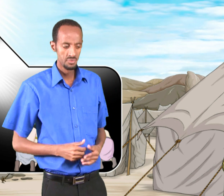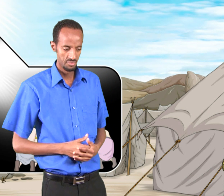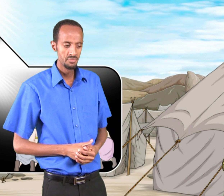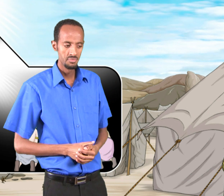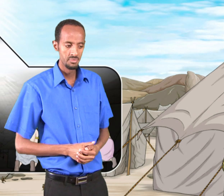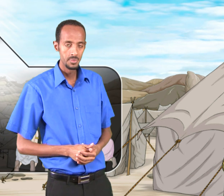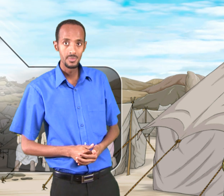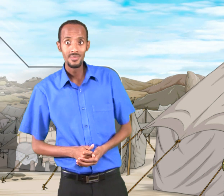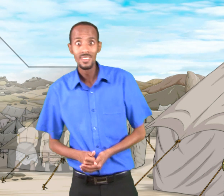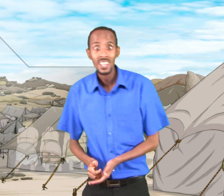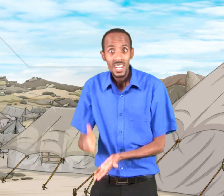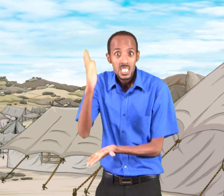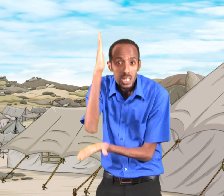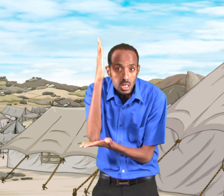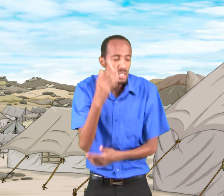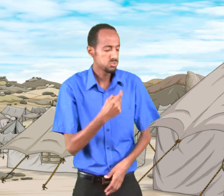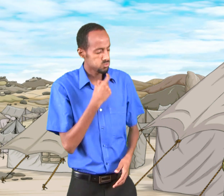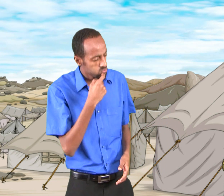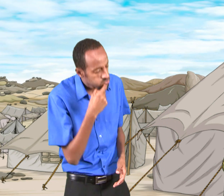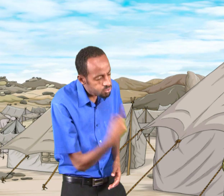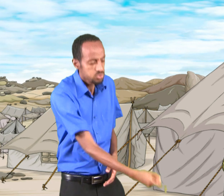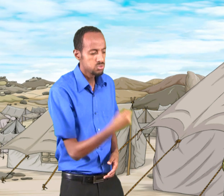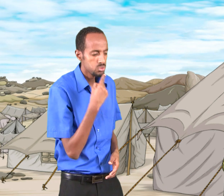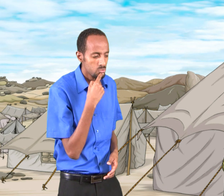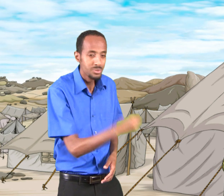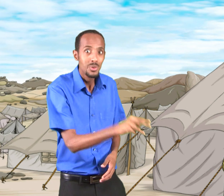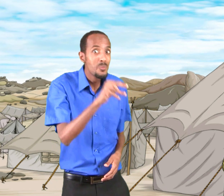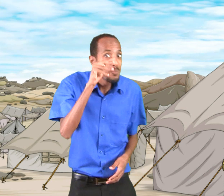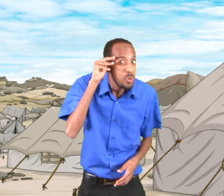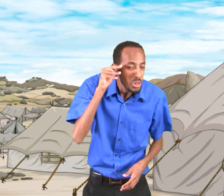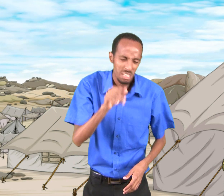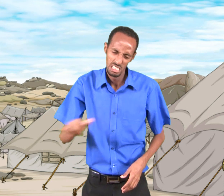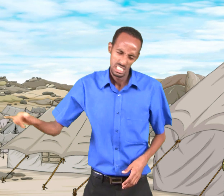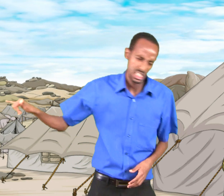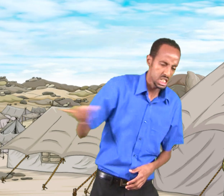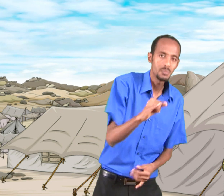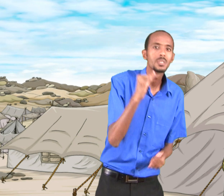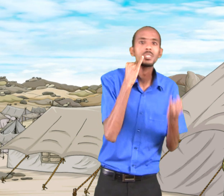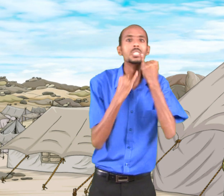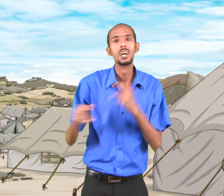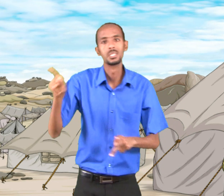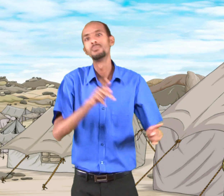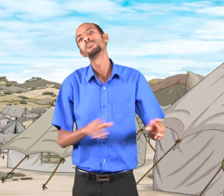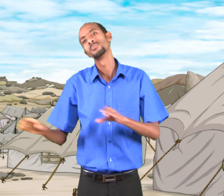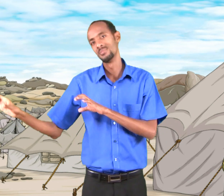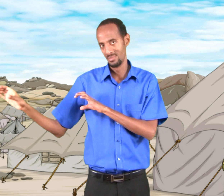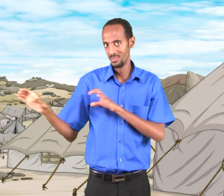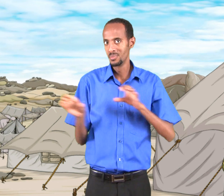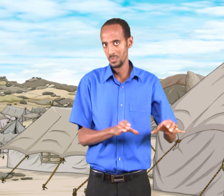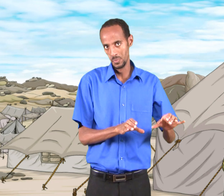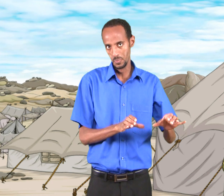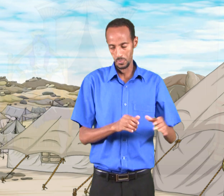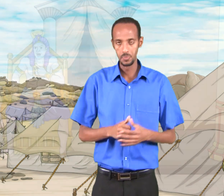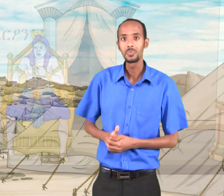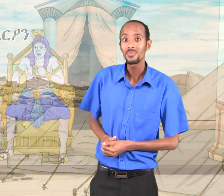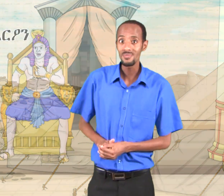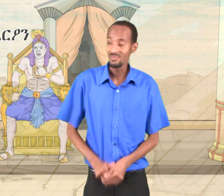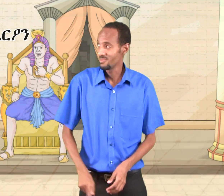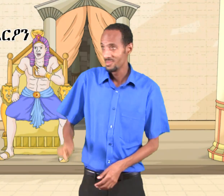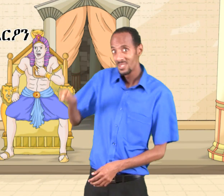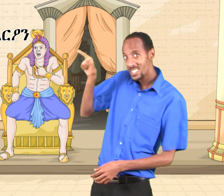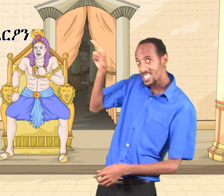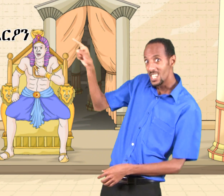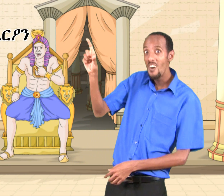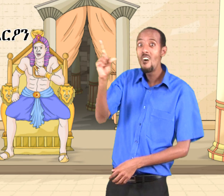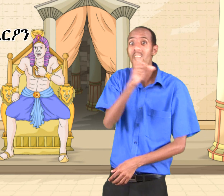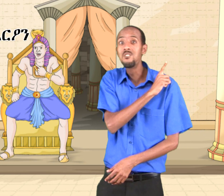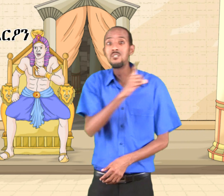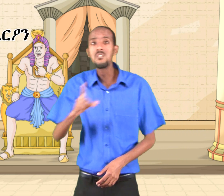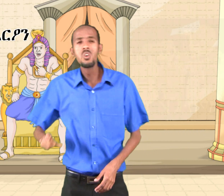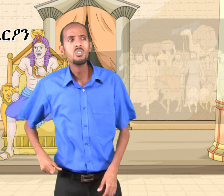So this is what the Israelites did.